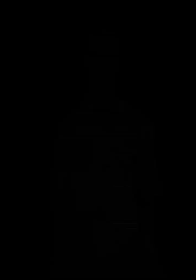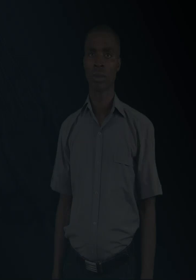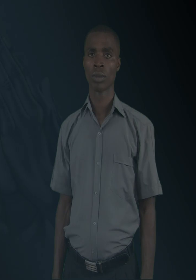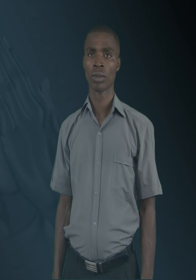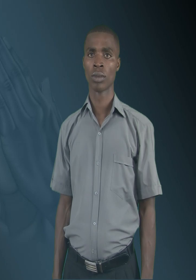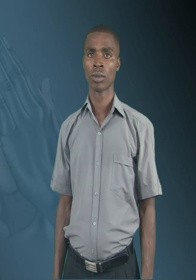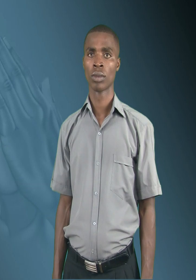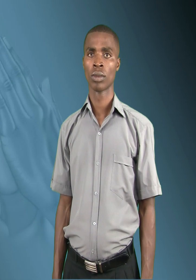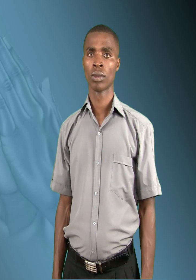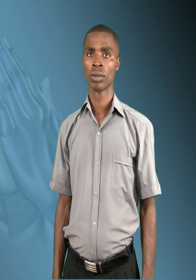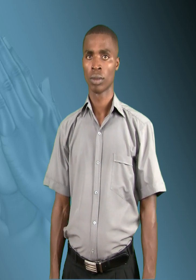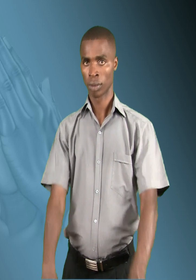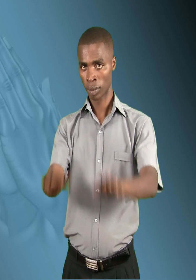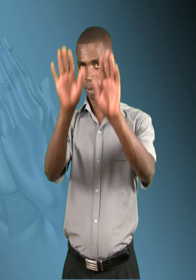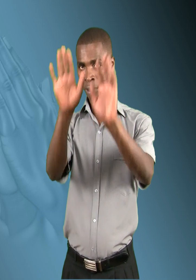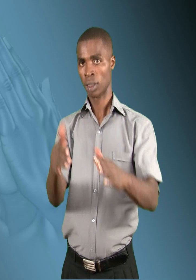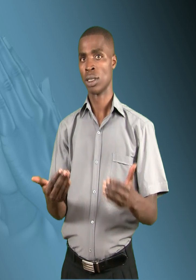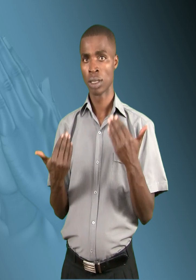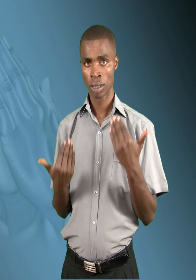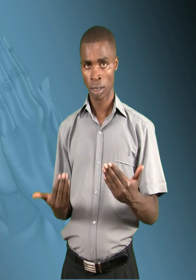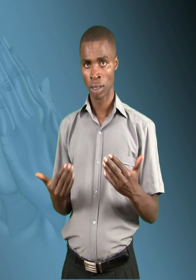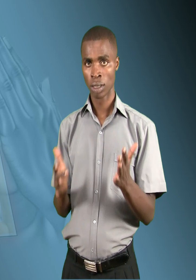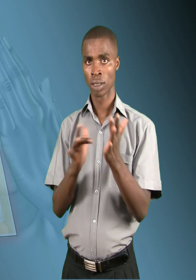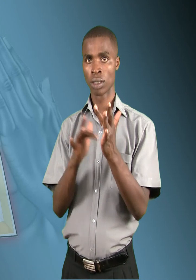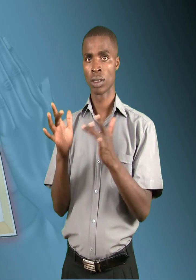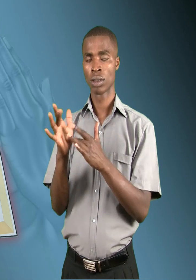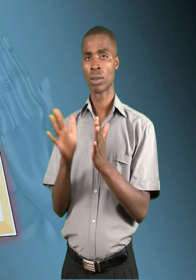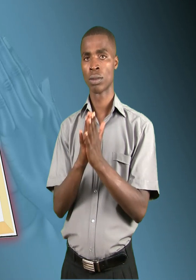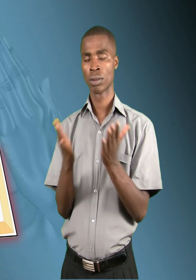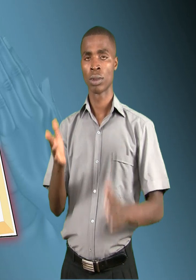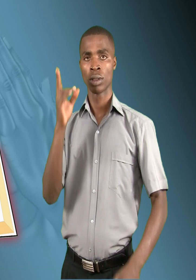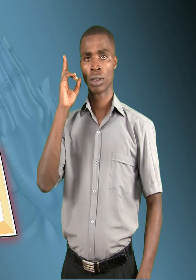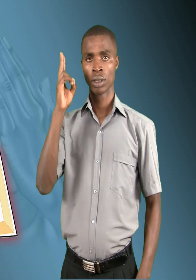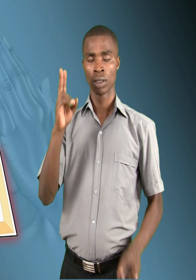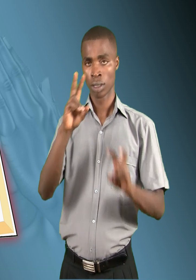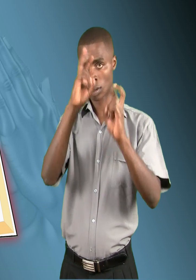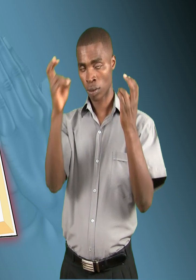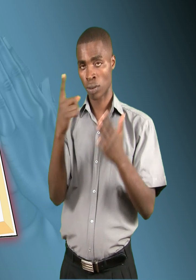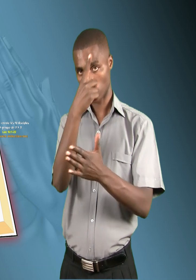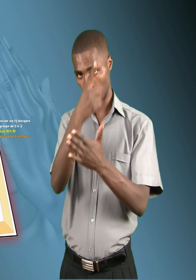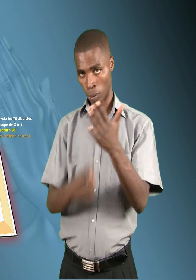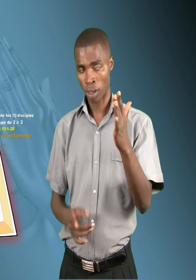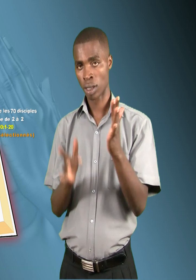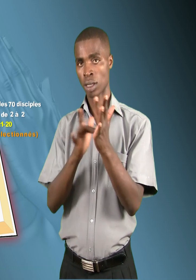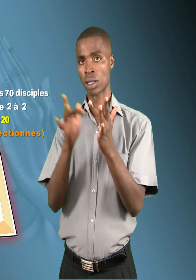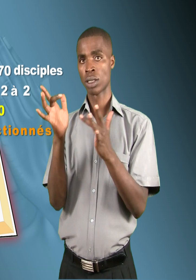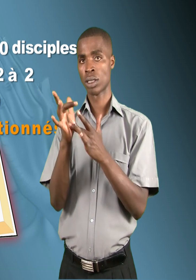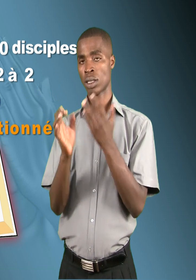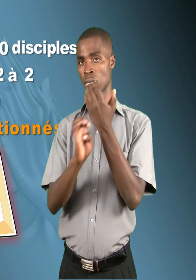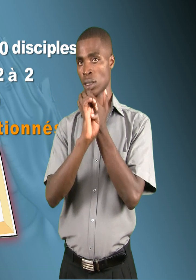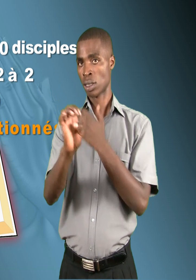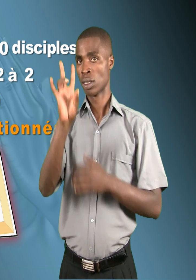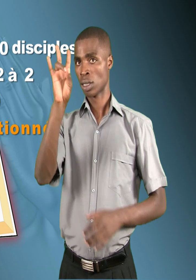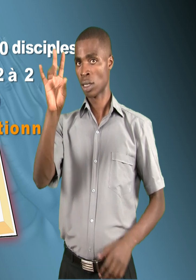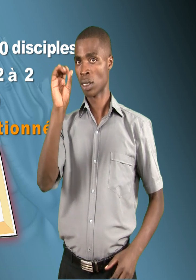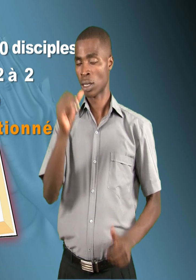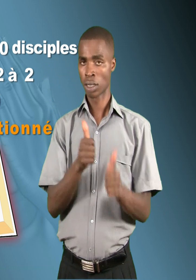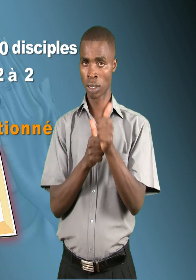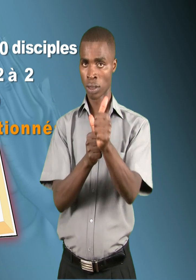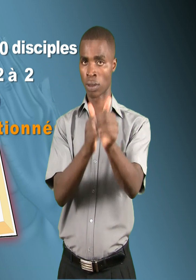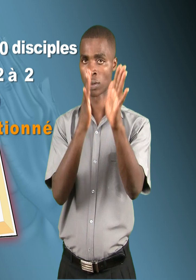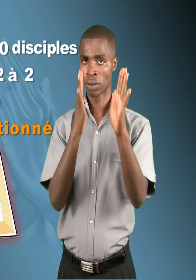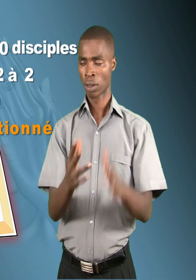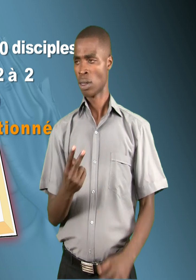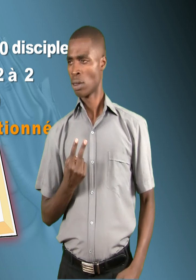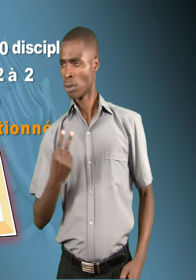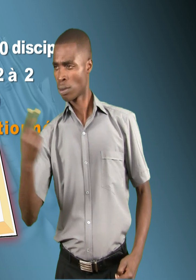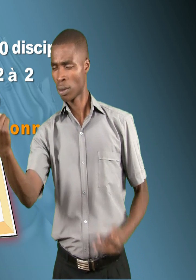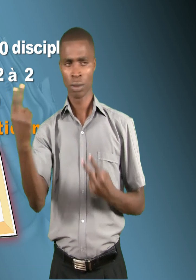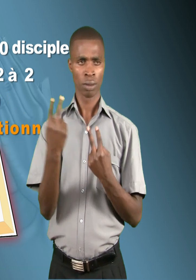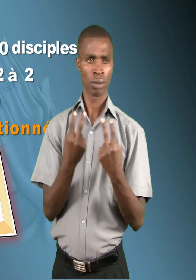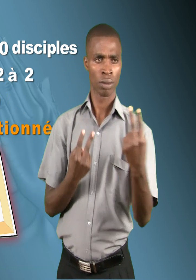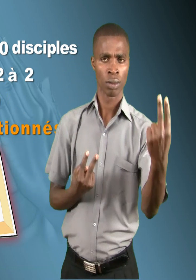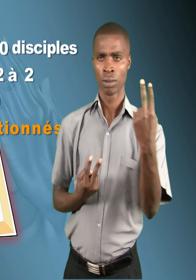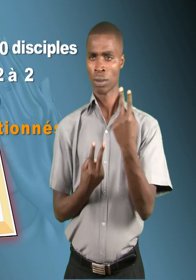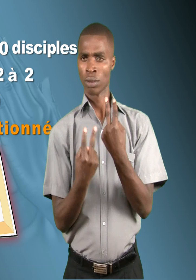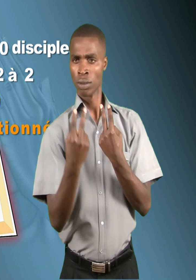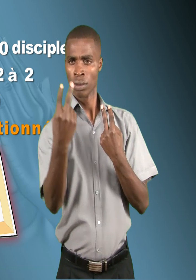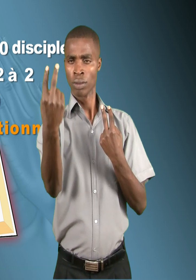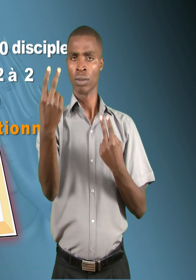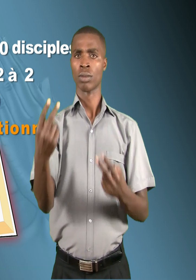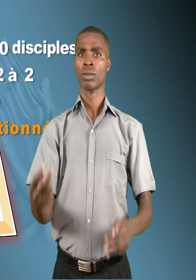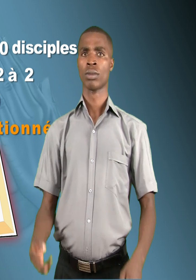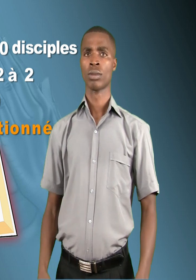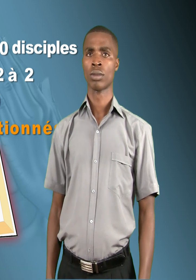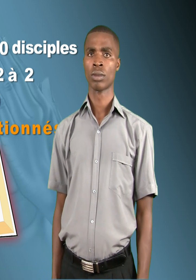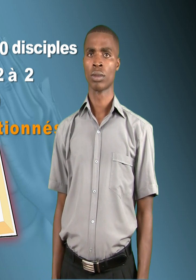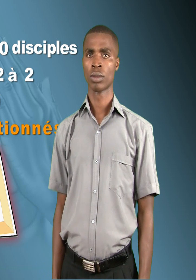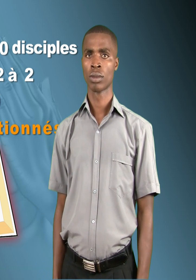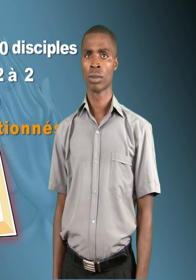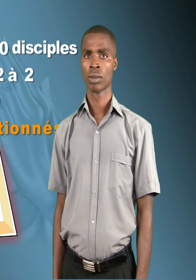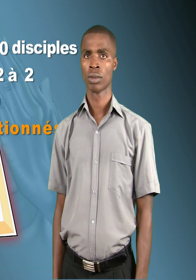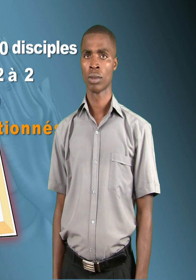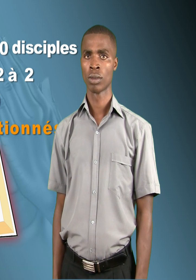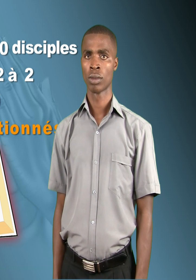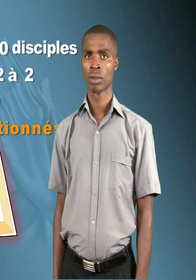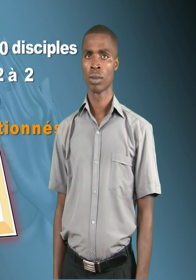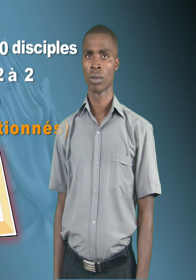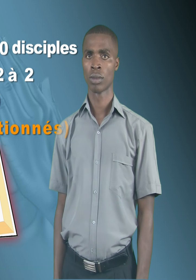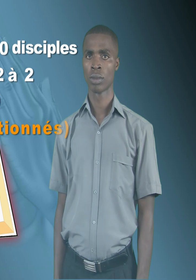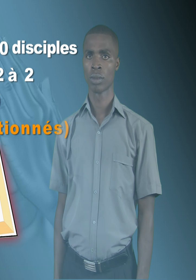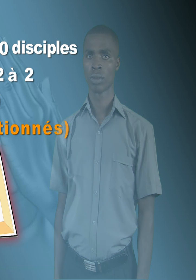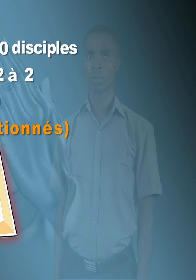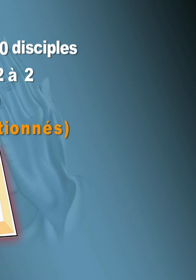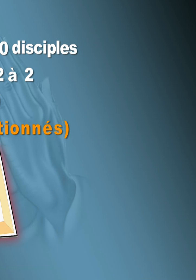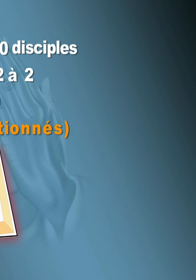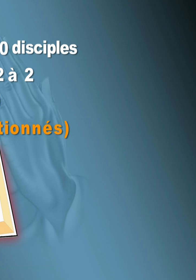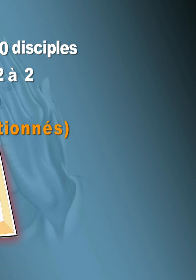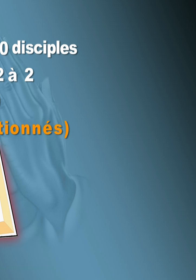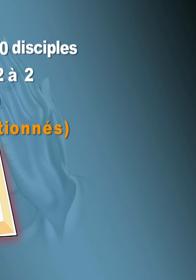Jesus sends the 72 followers in groups of two